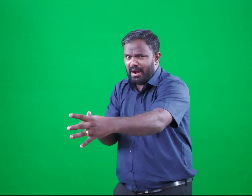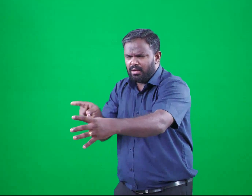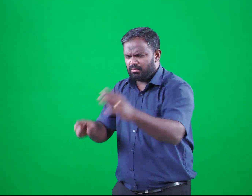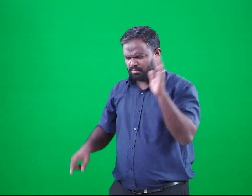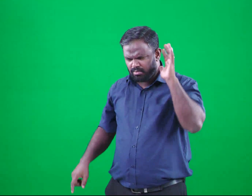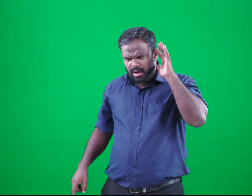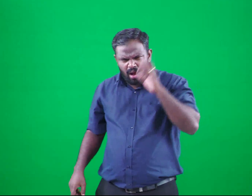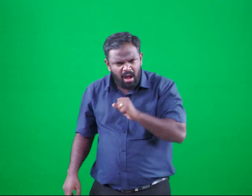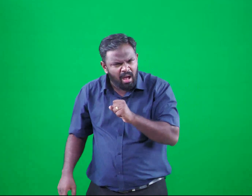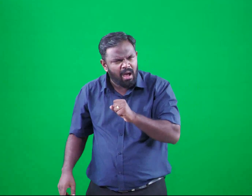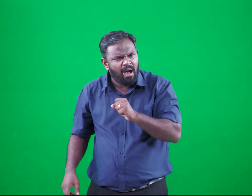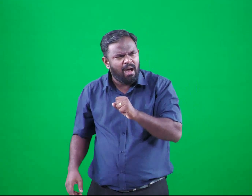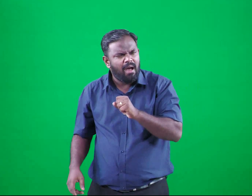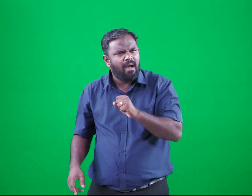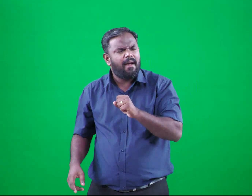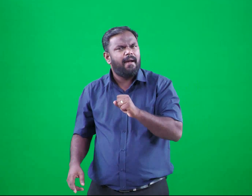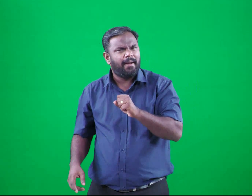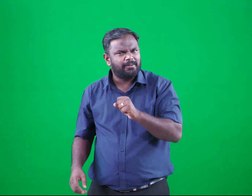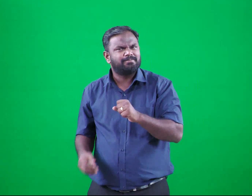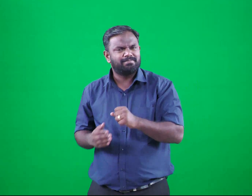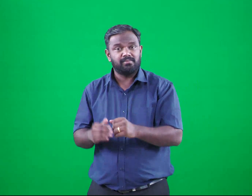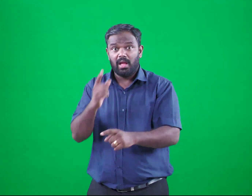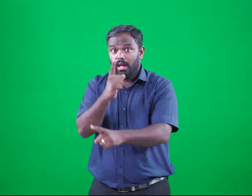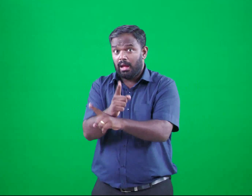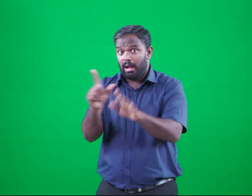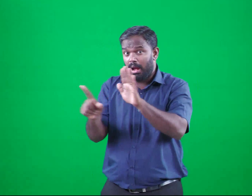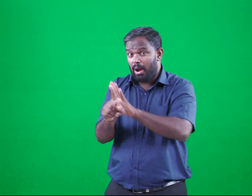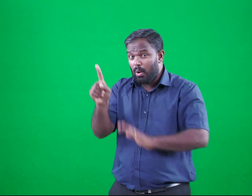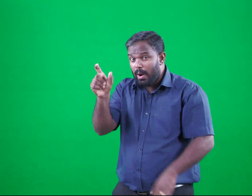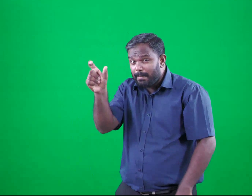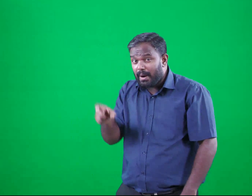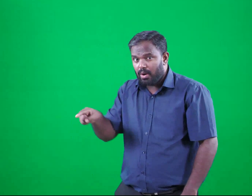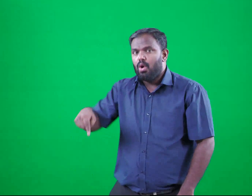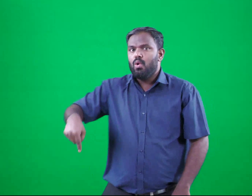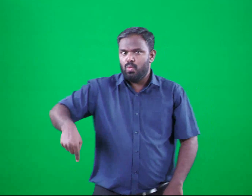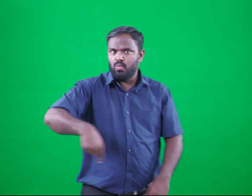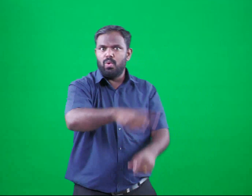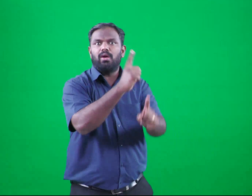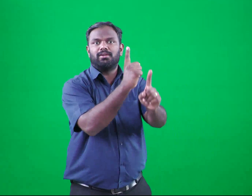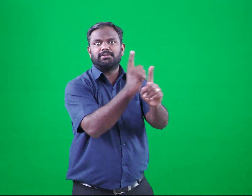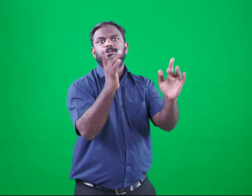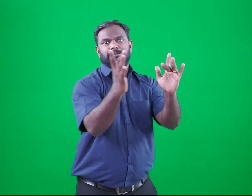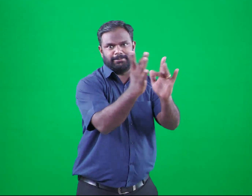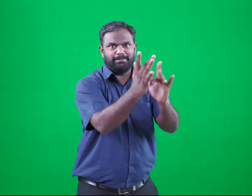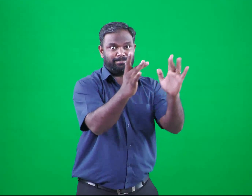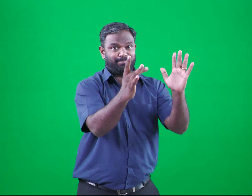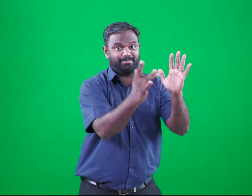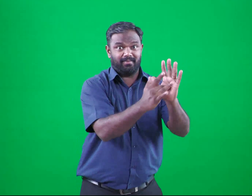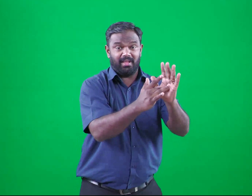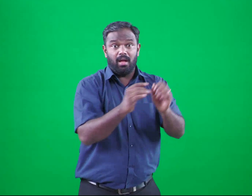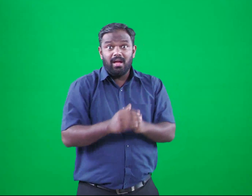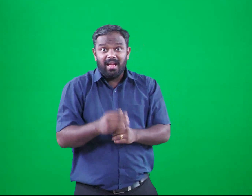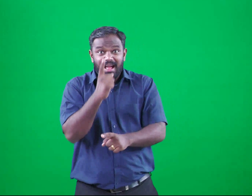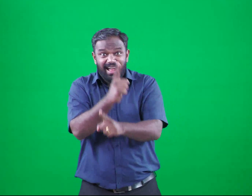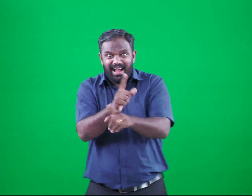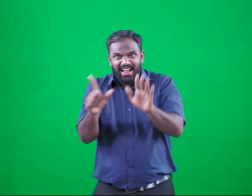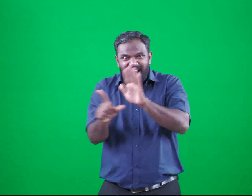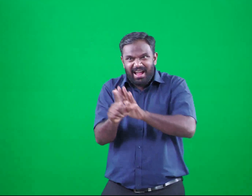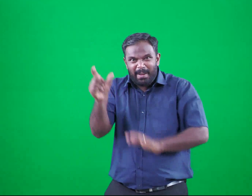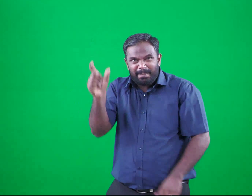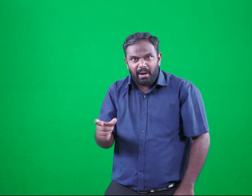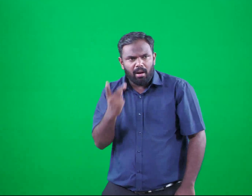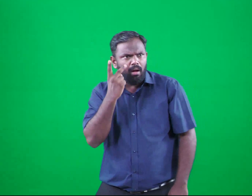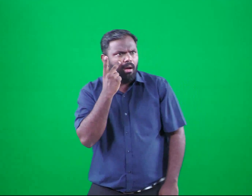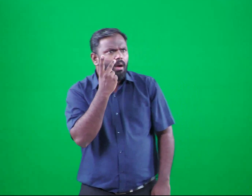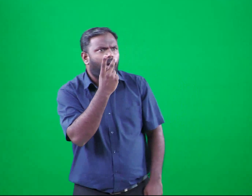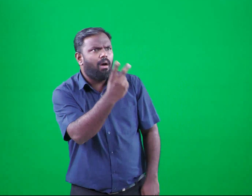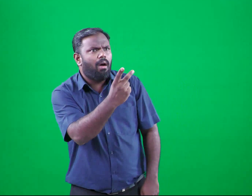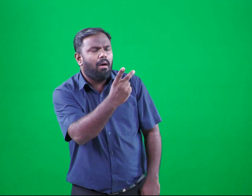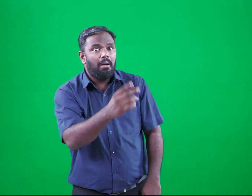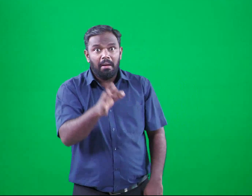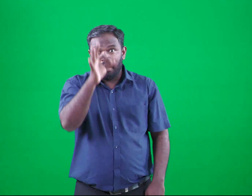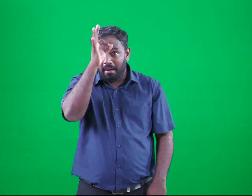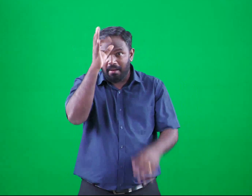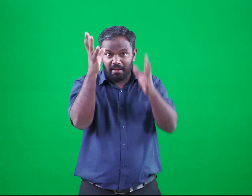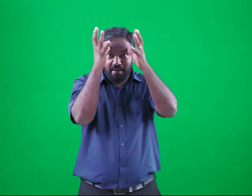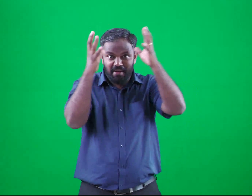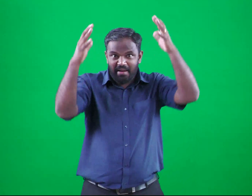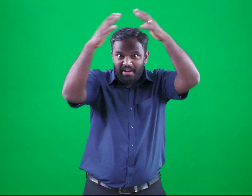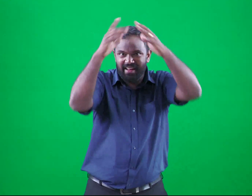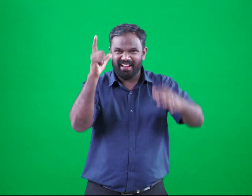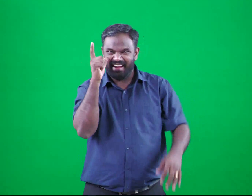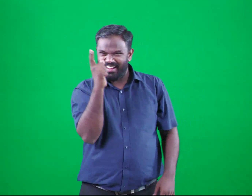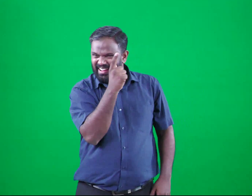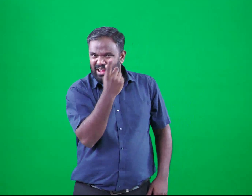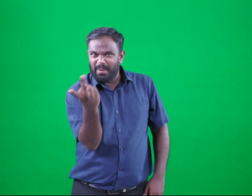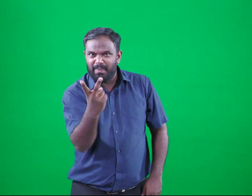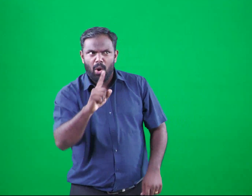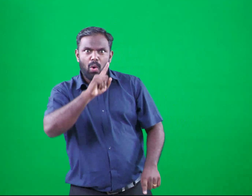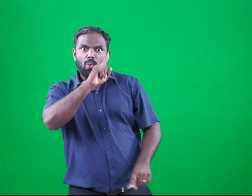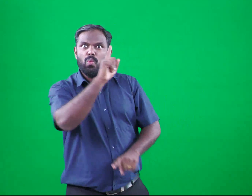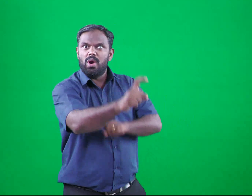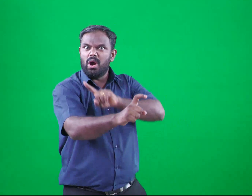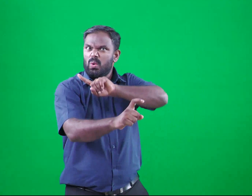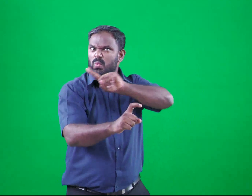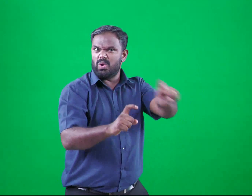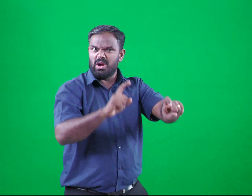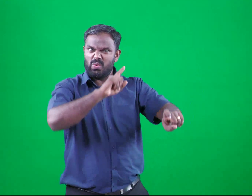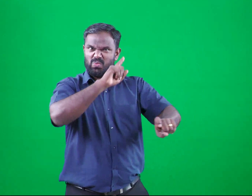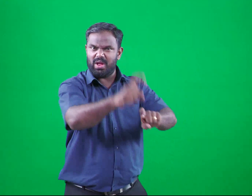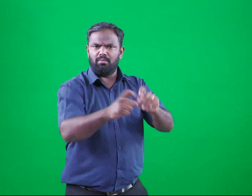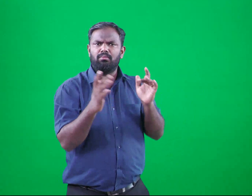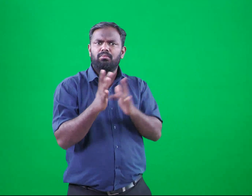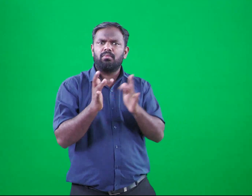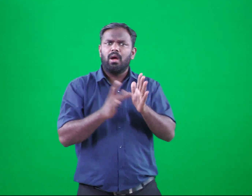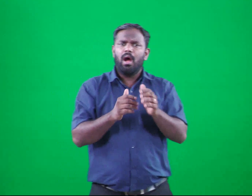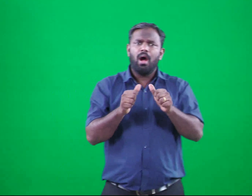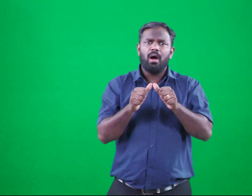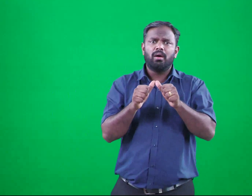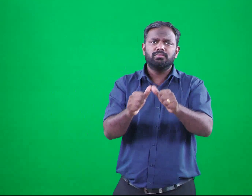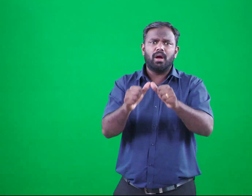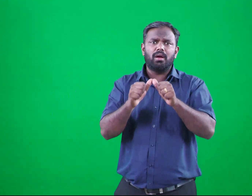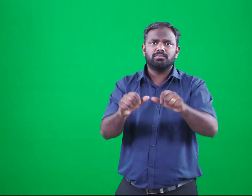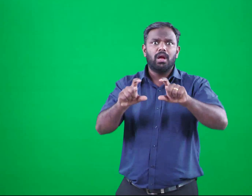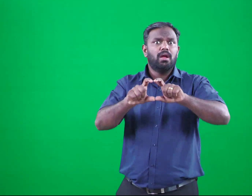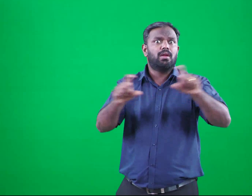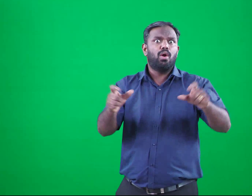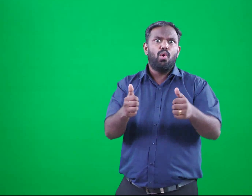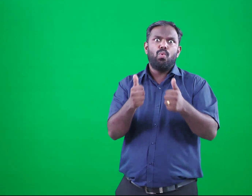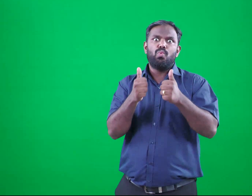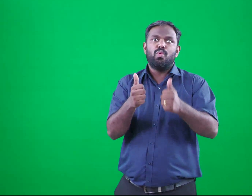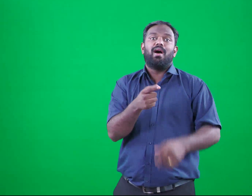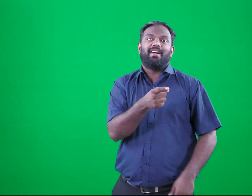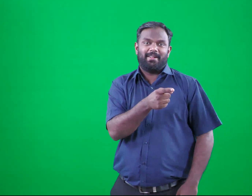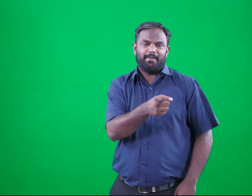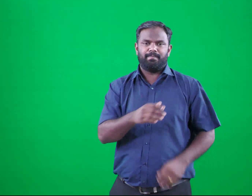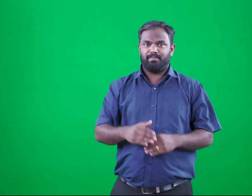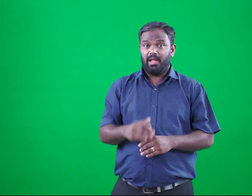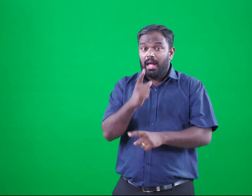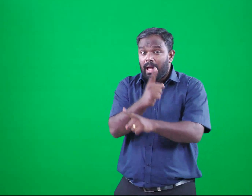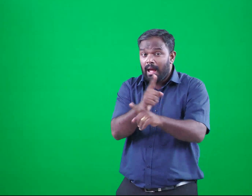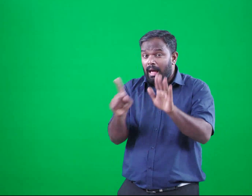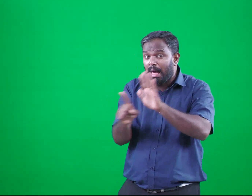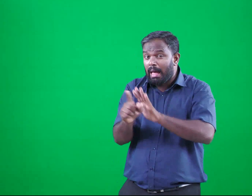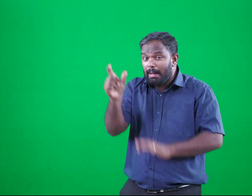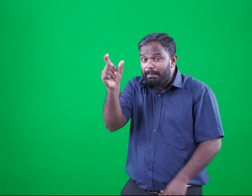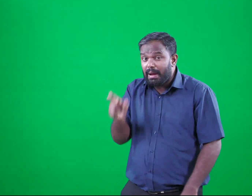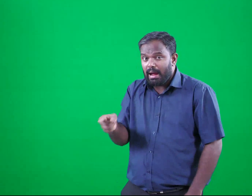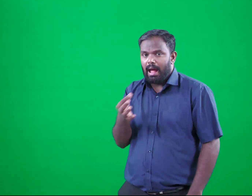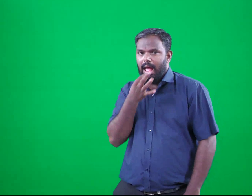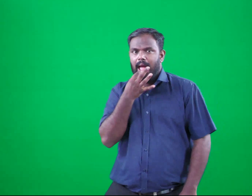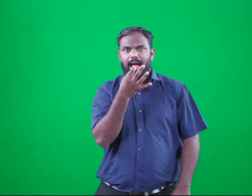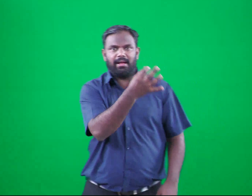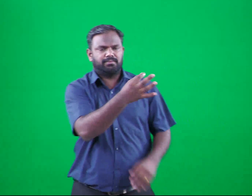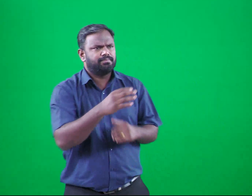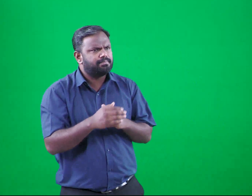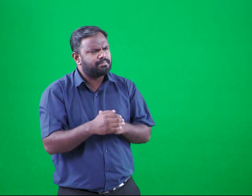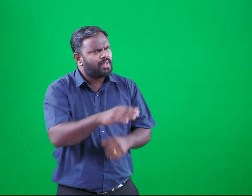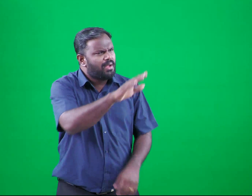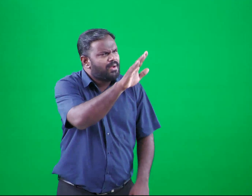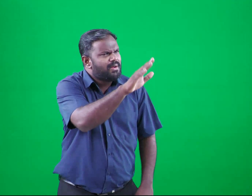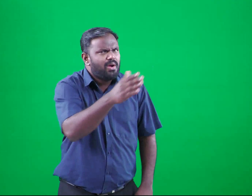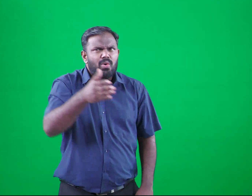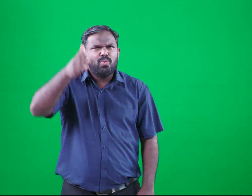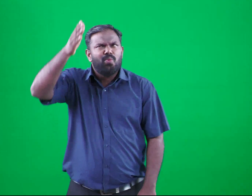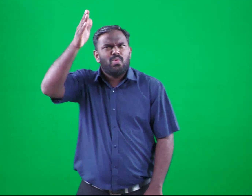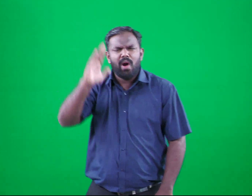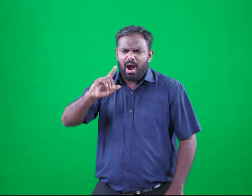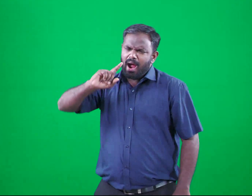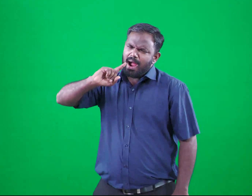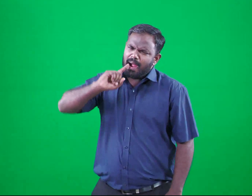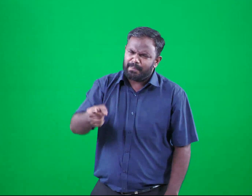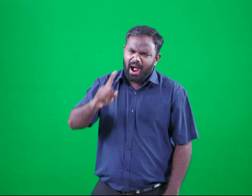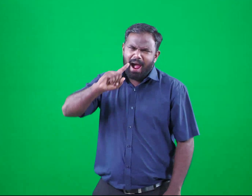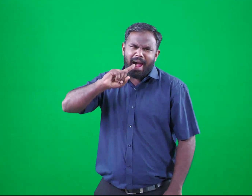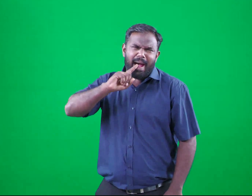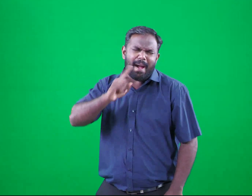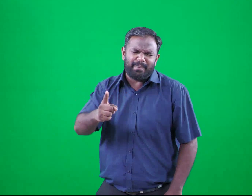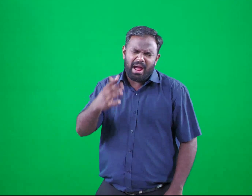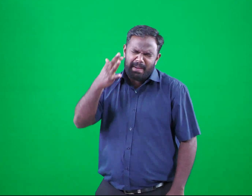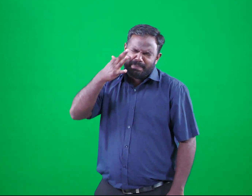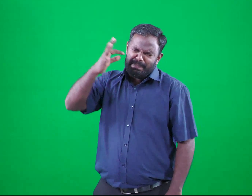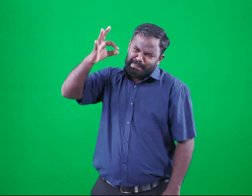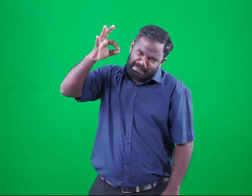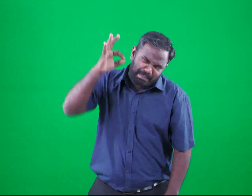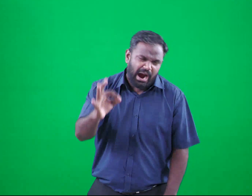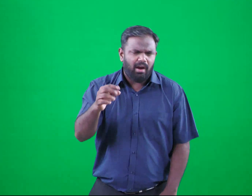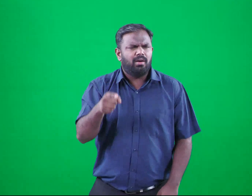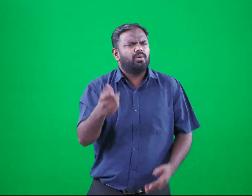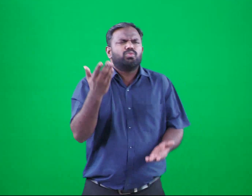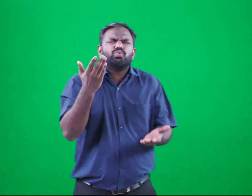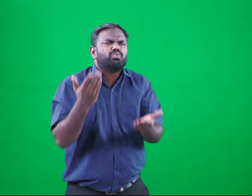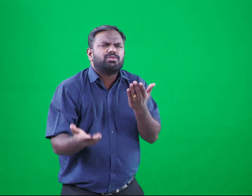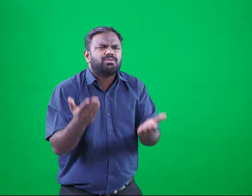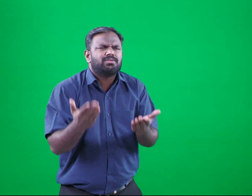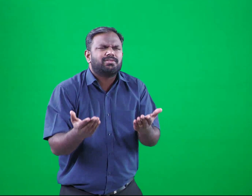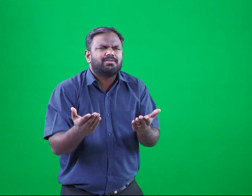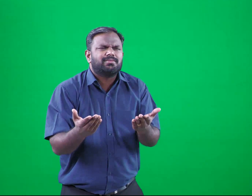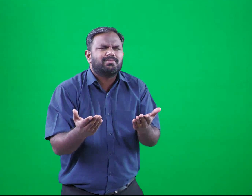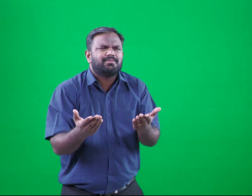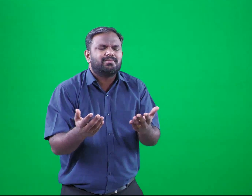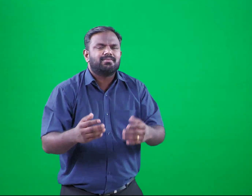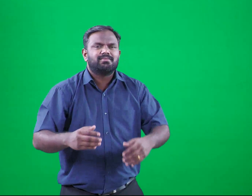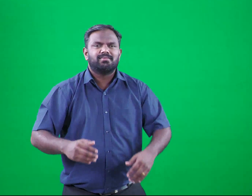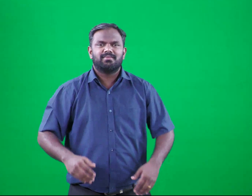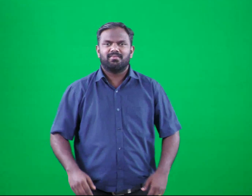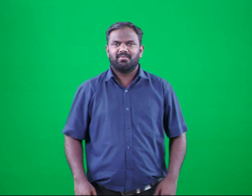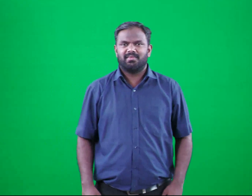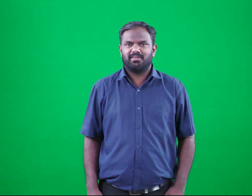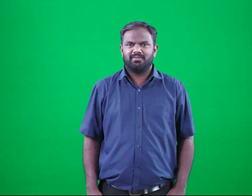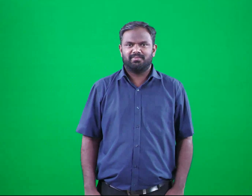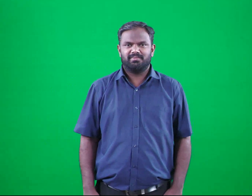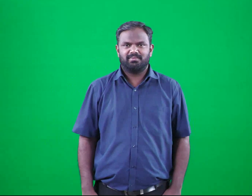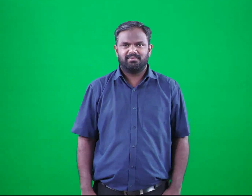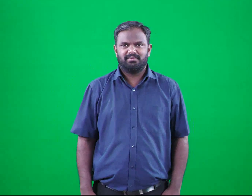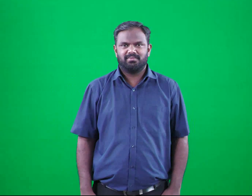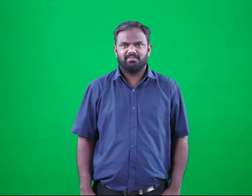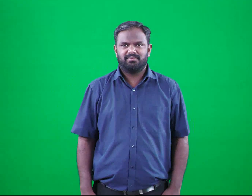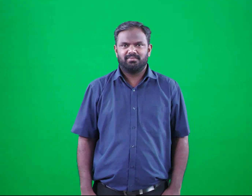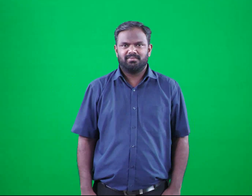Noticing how well Jesus had answered them, he asked Him, "Which commandment is the most important of all?"